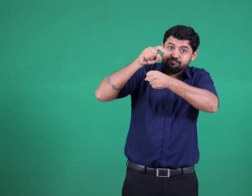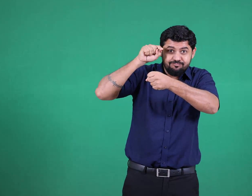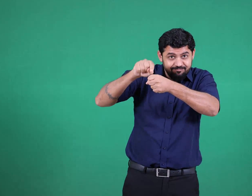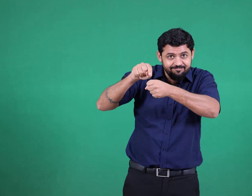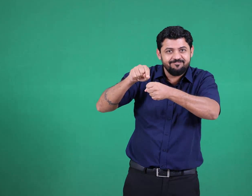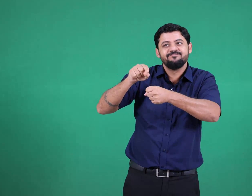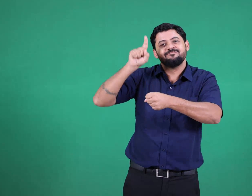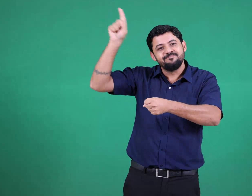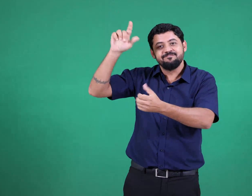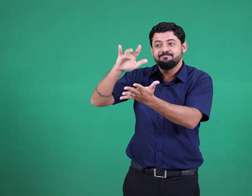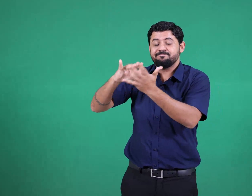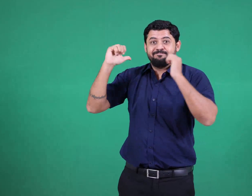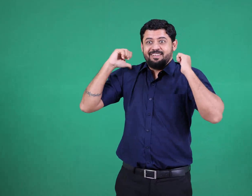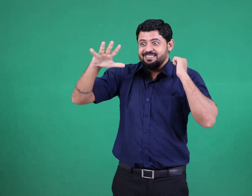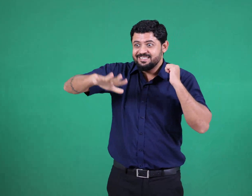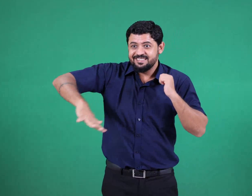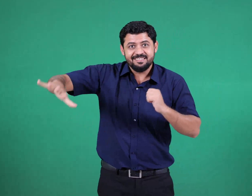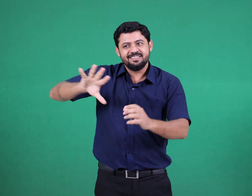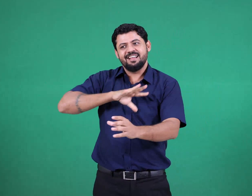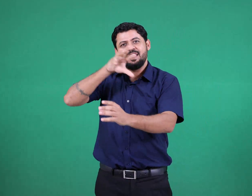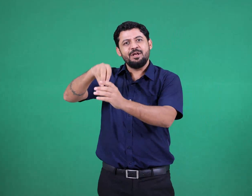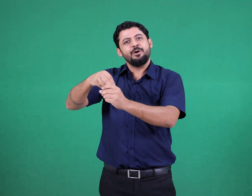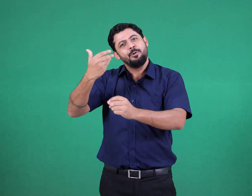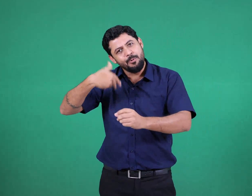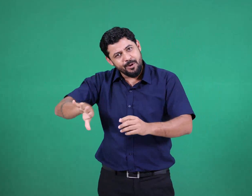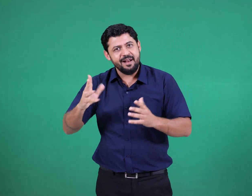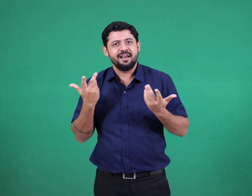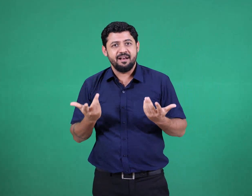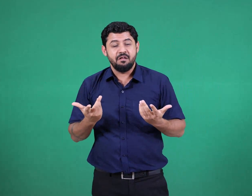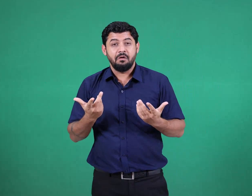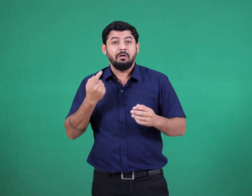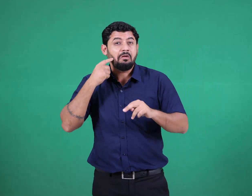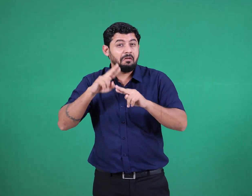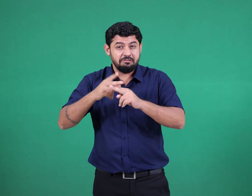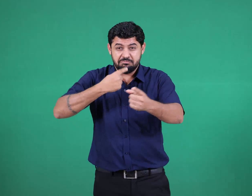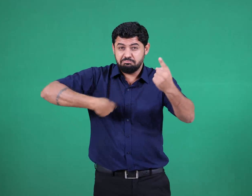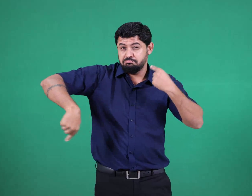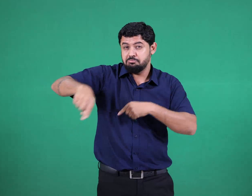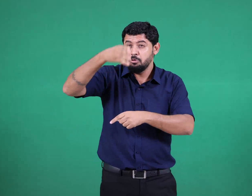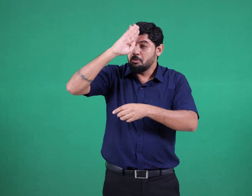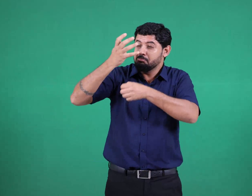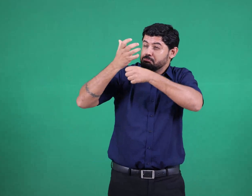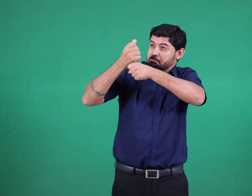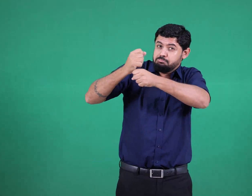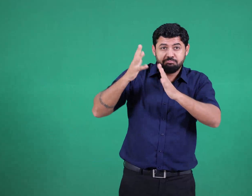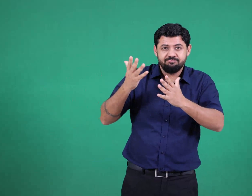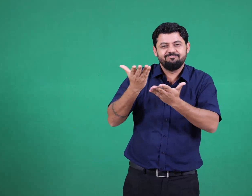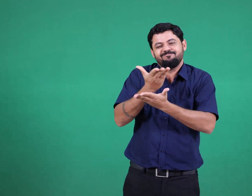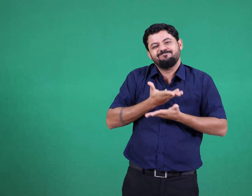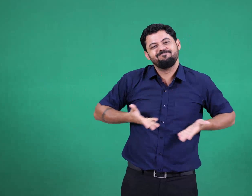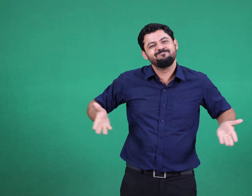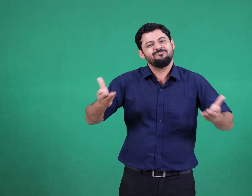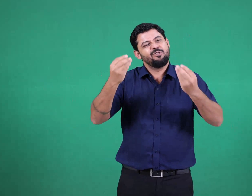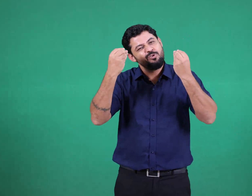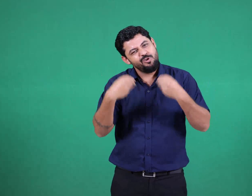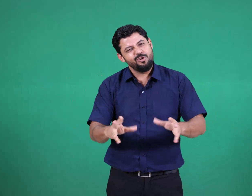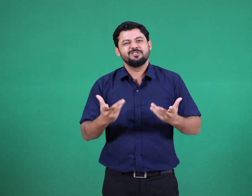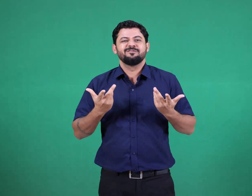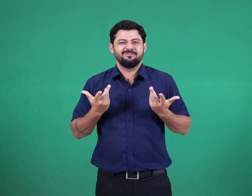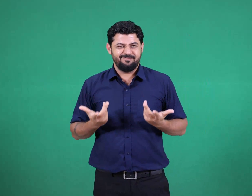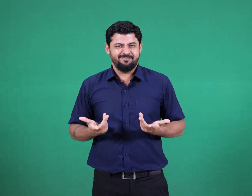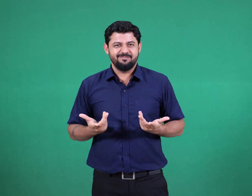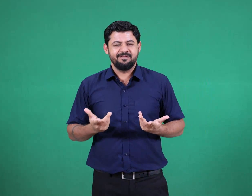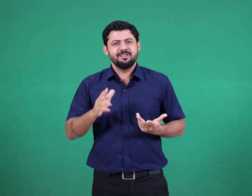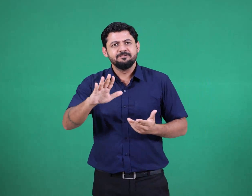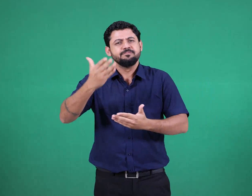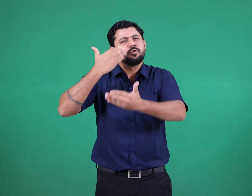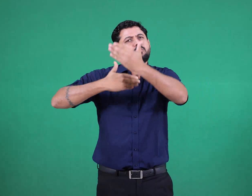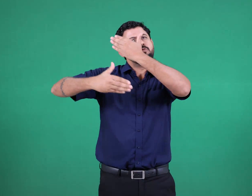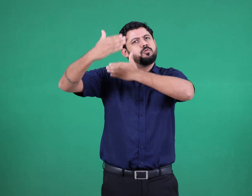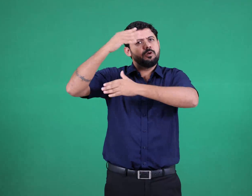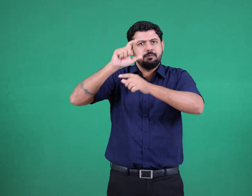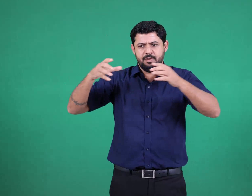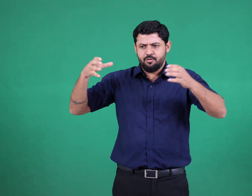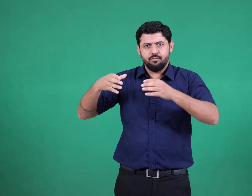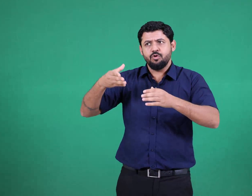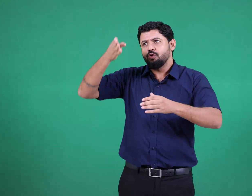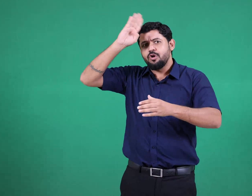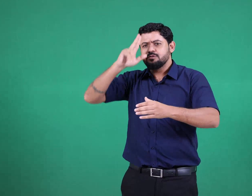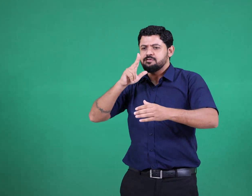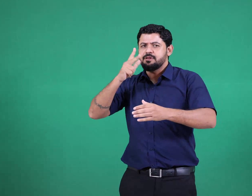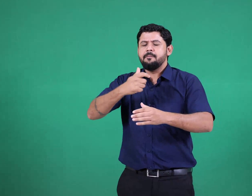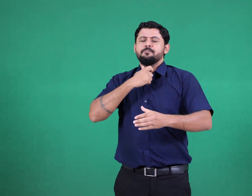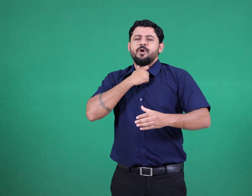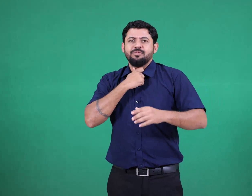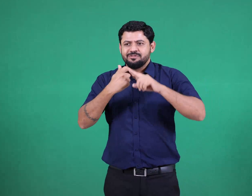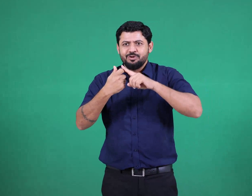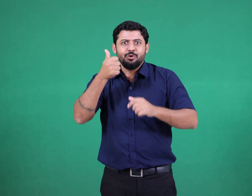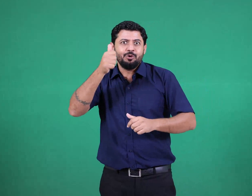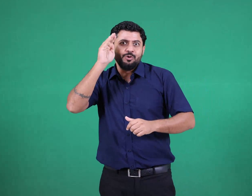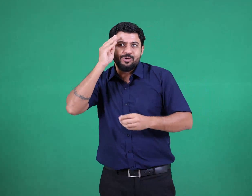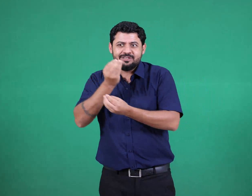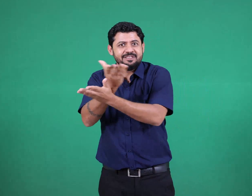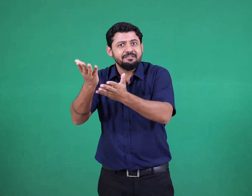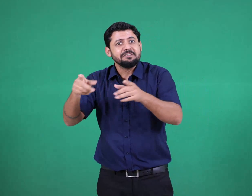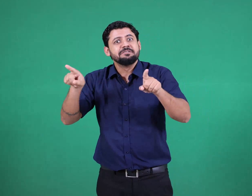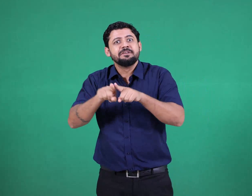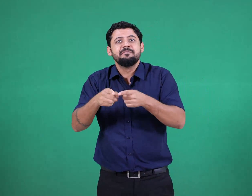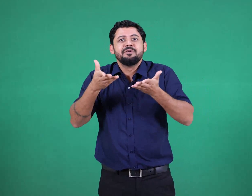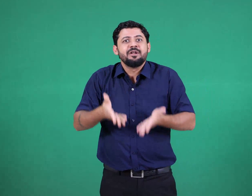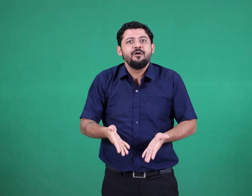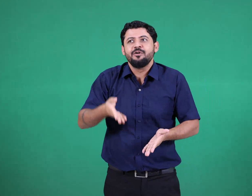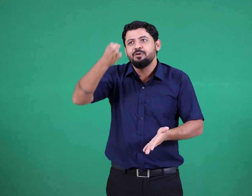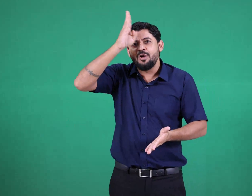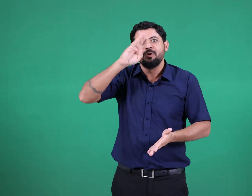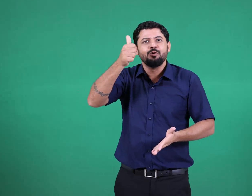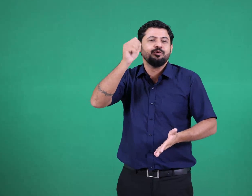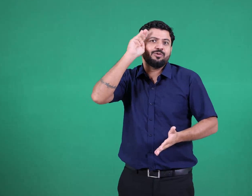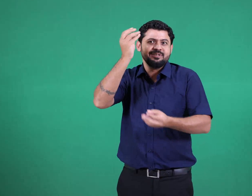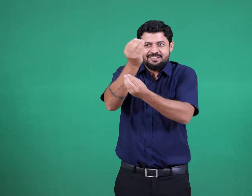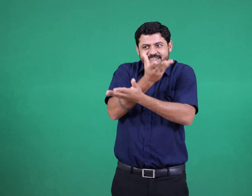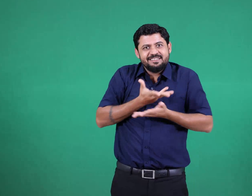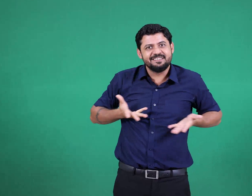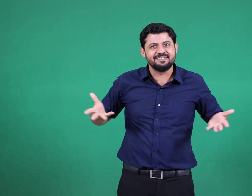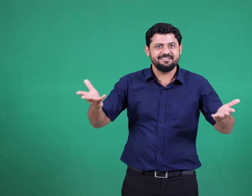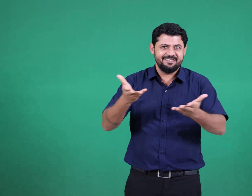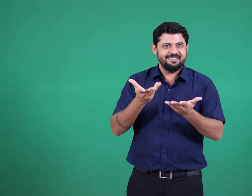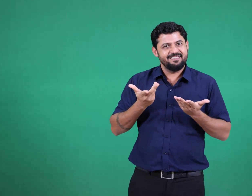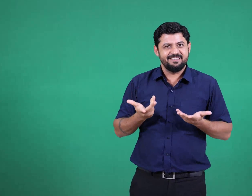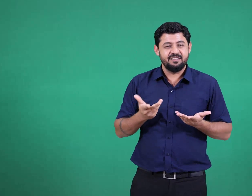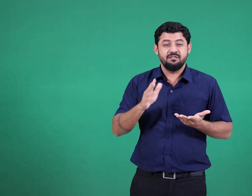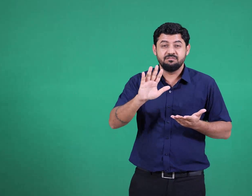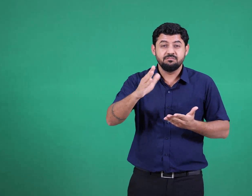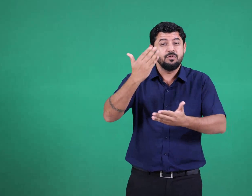For we also received the good news just as they did;